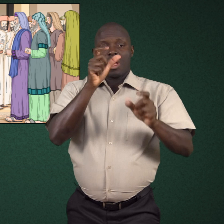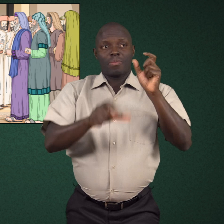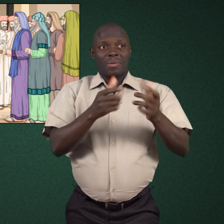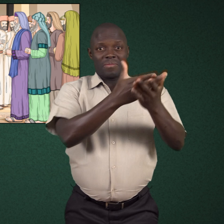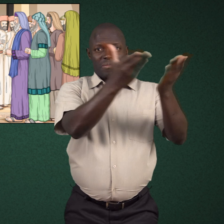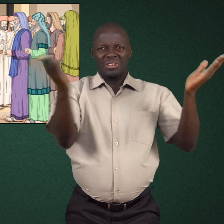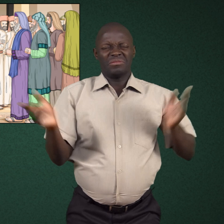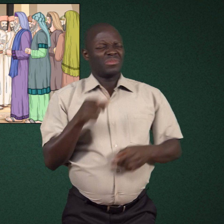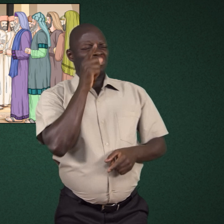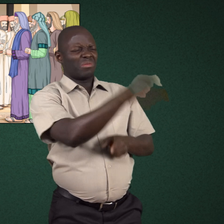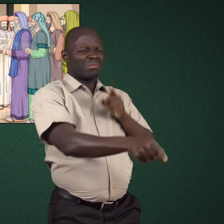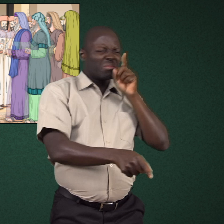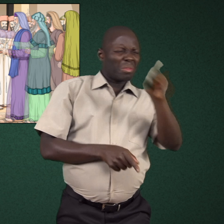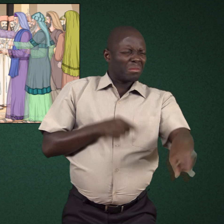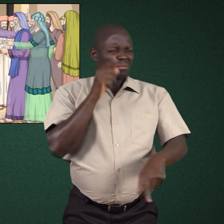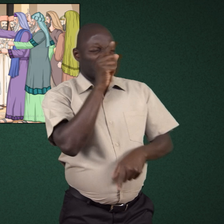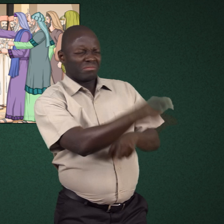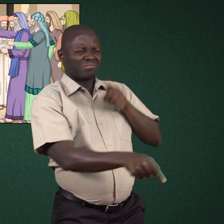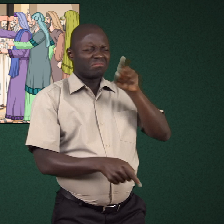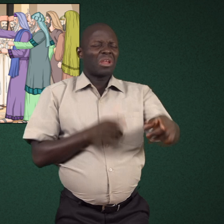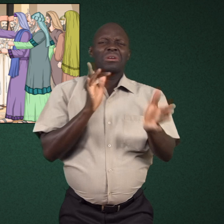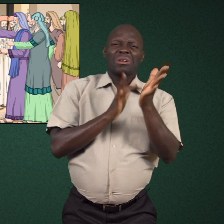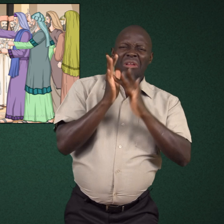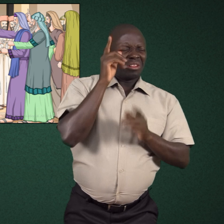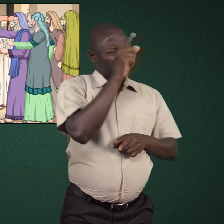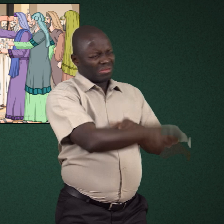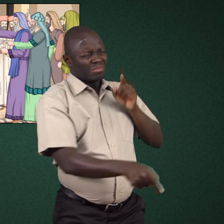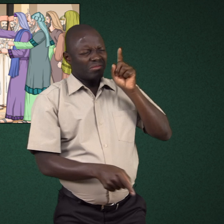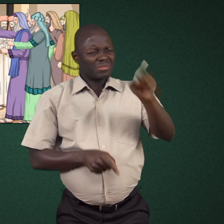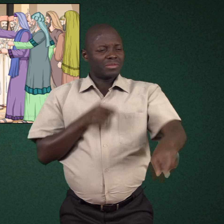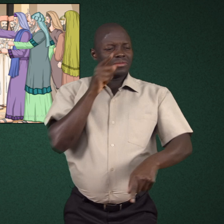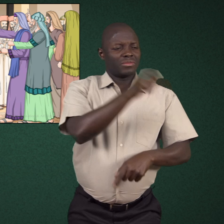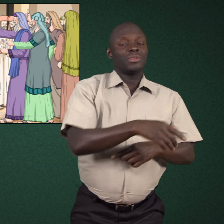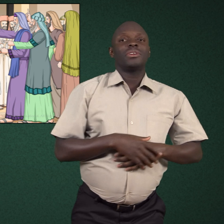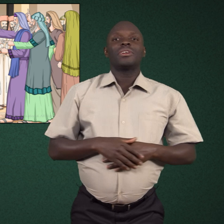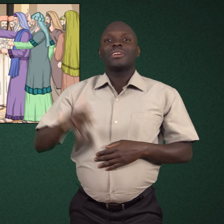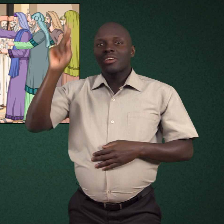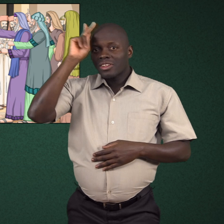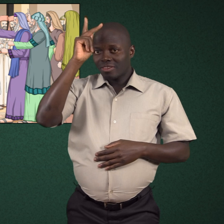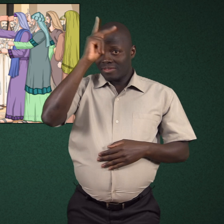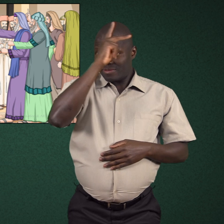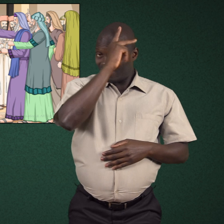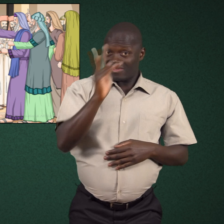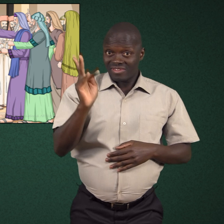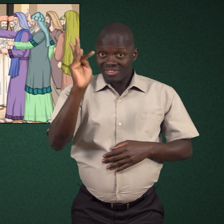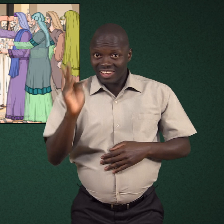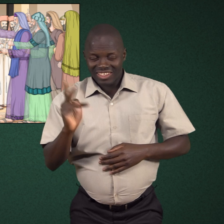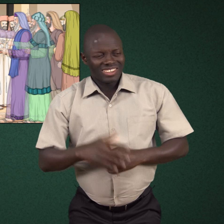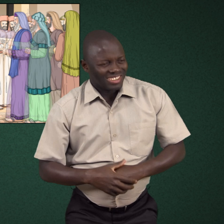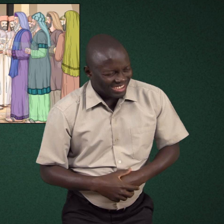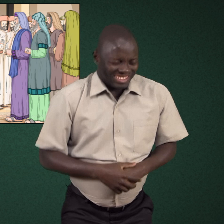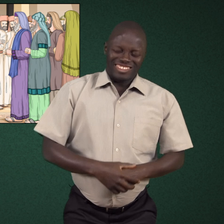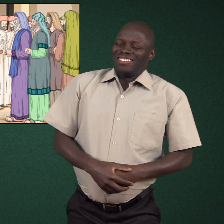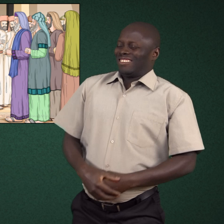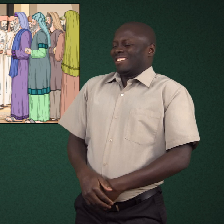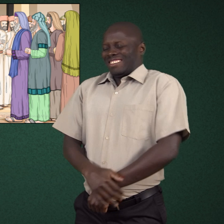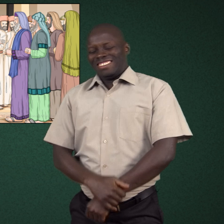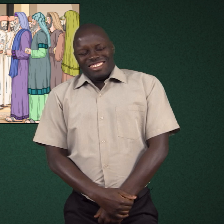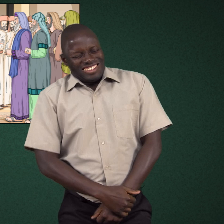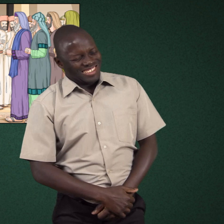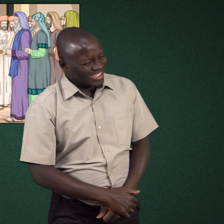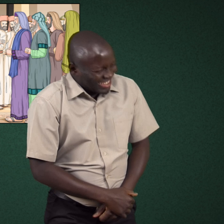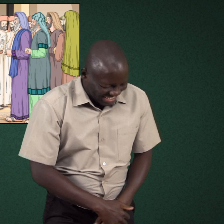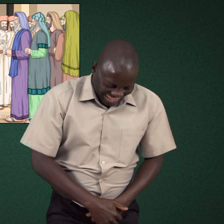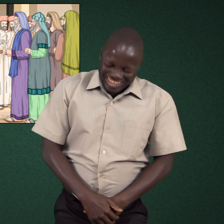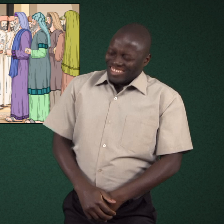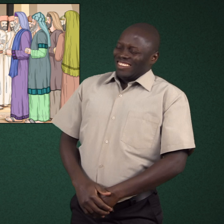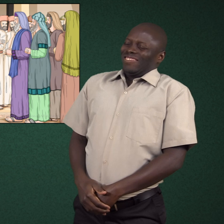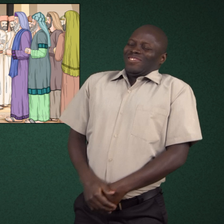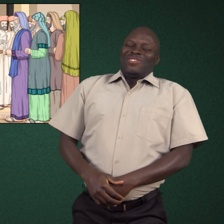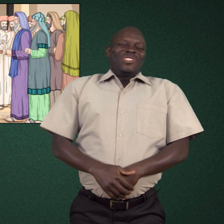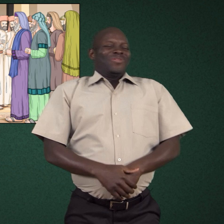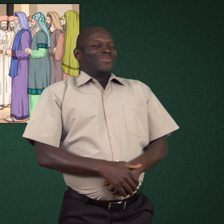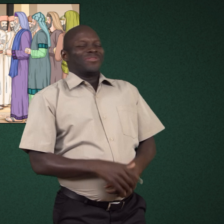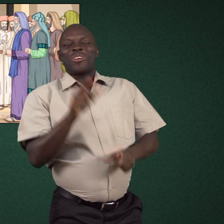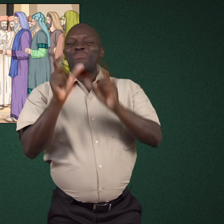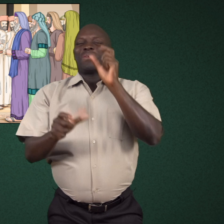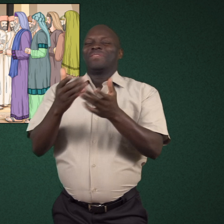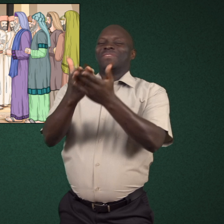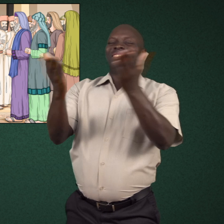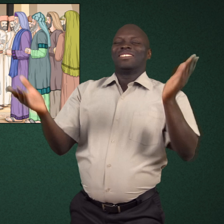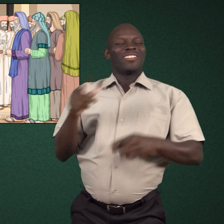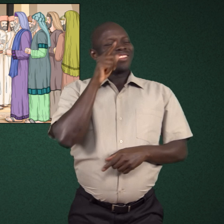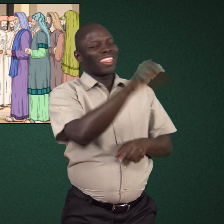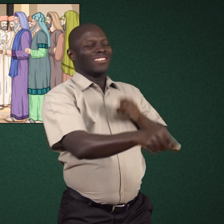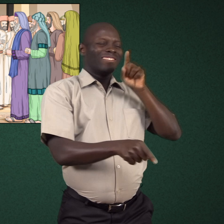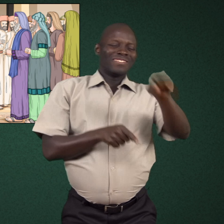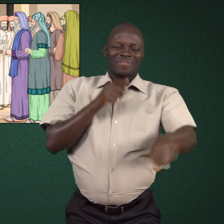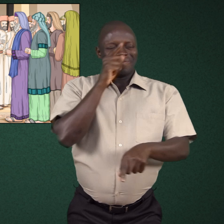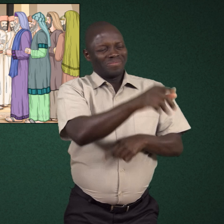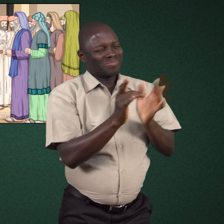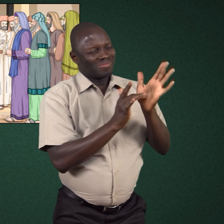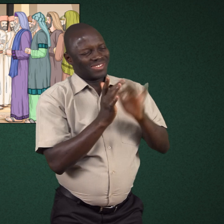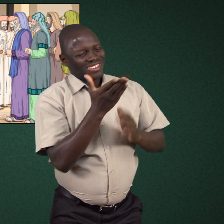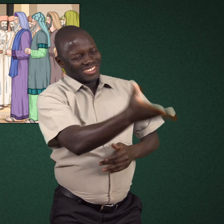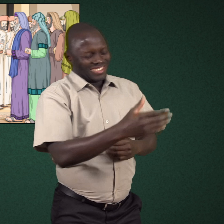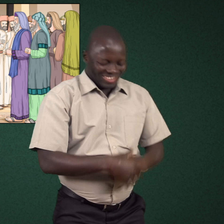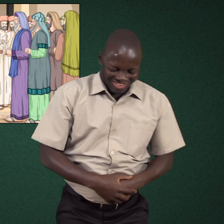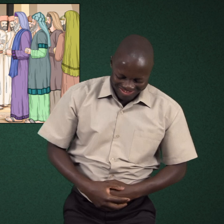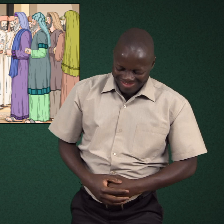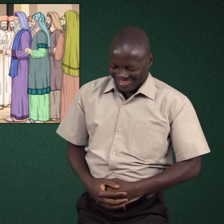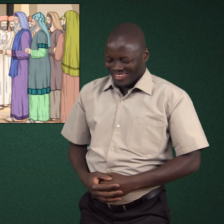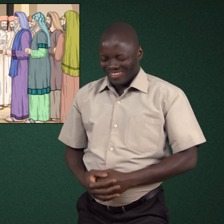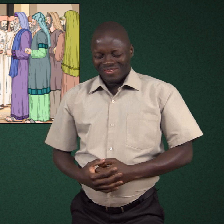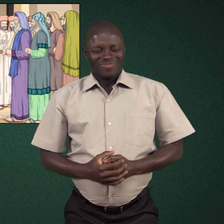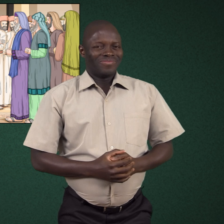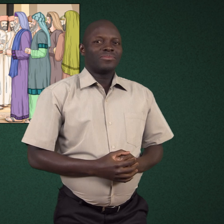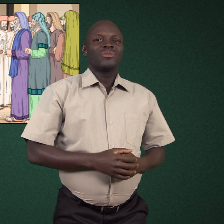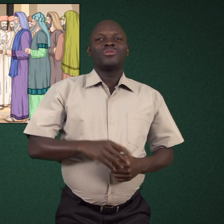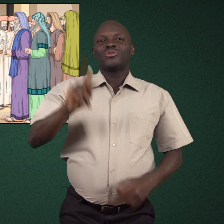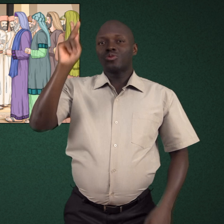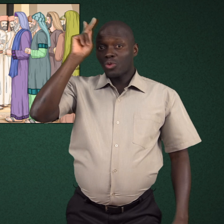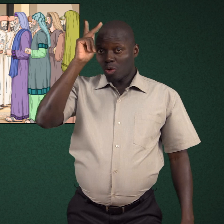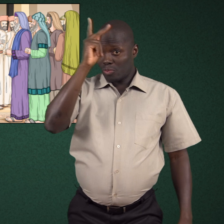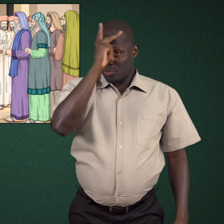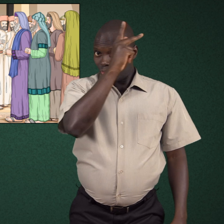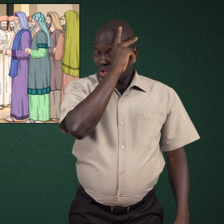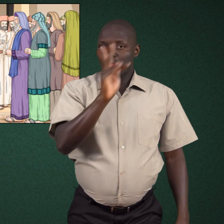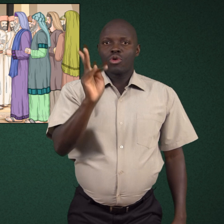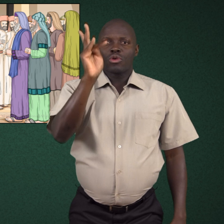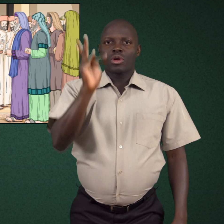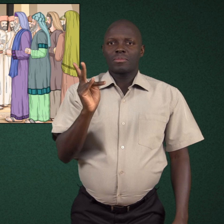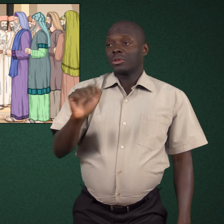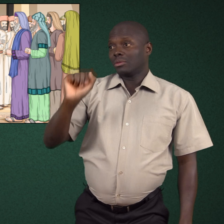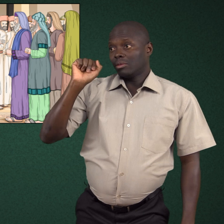And even Herod and his soldiers ridiculed and mocked Him.